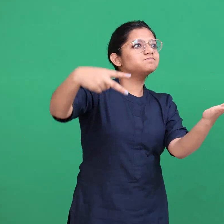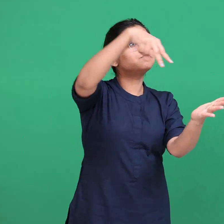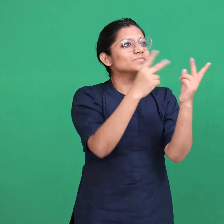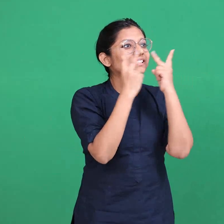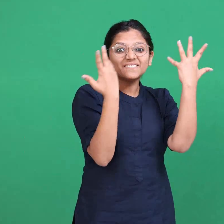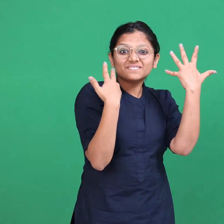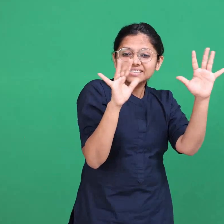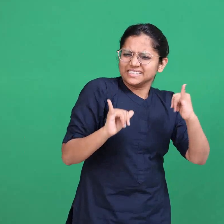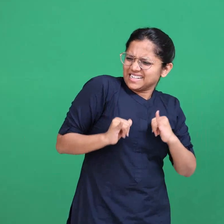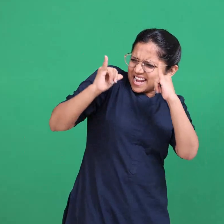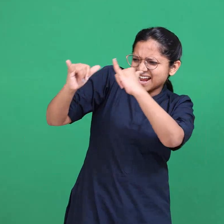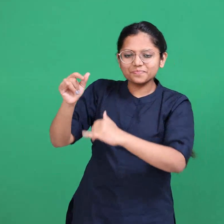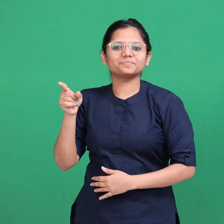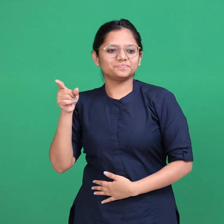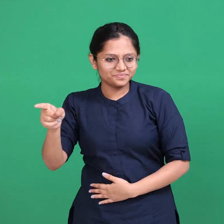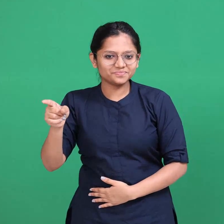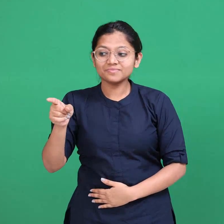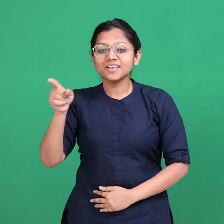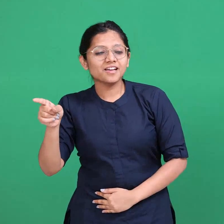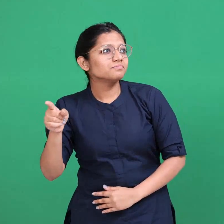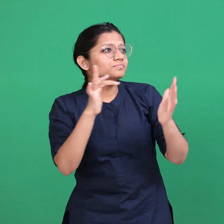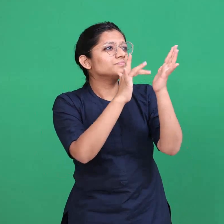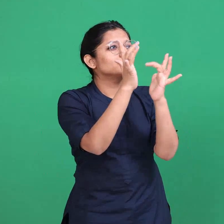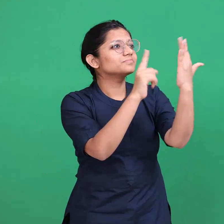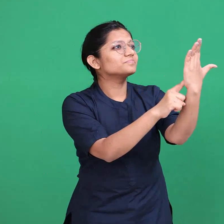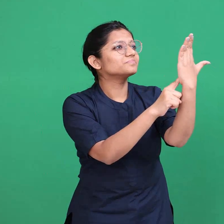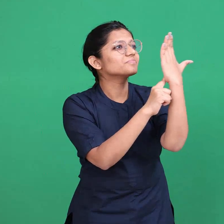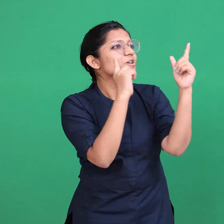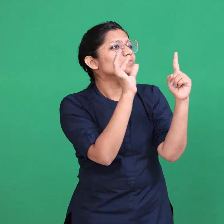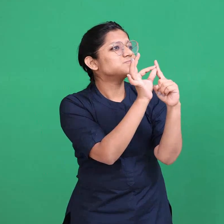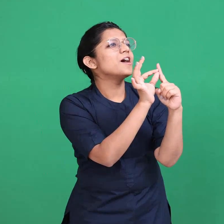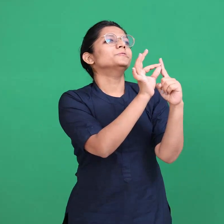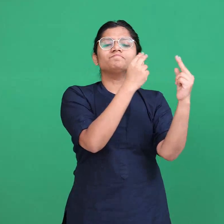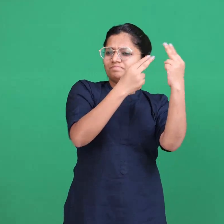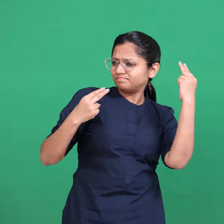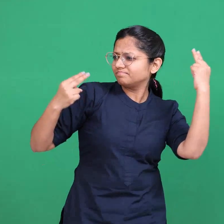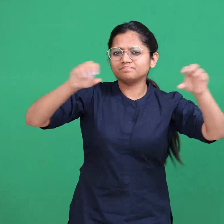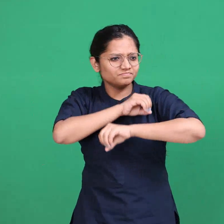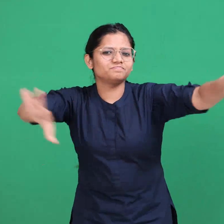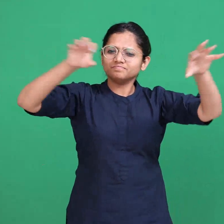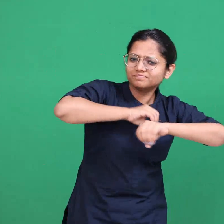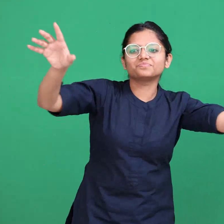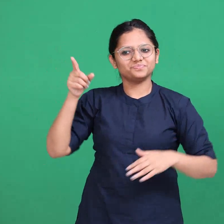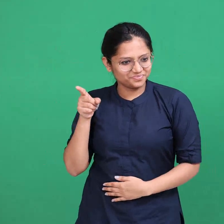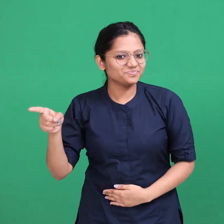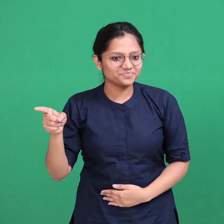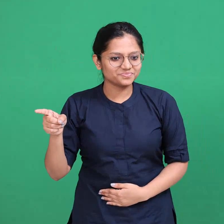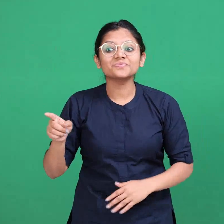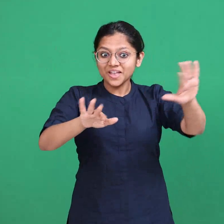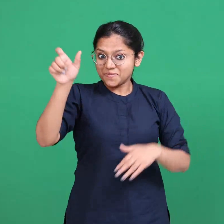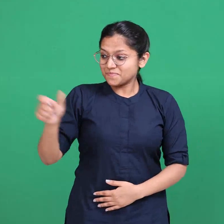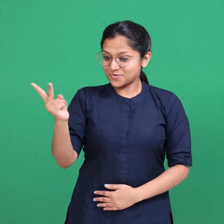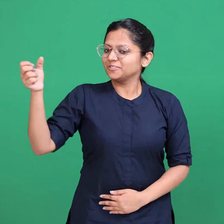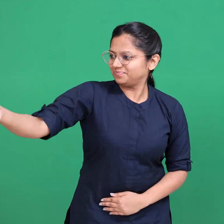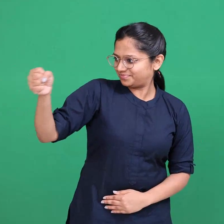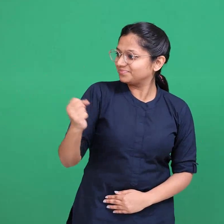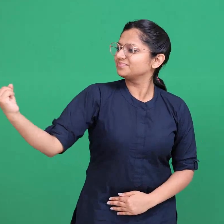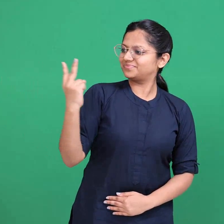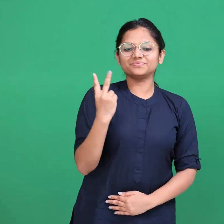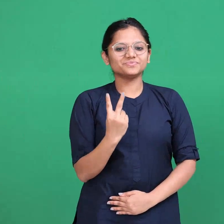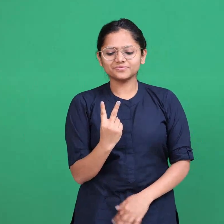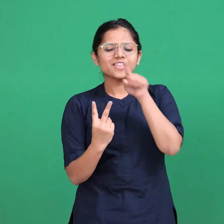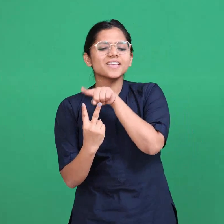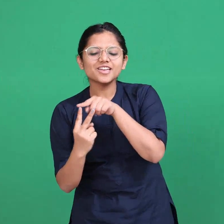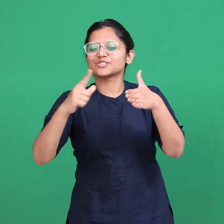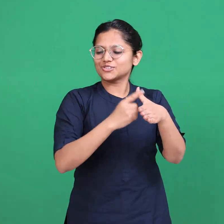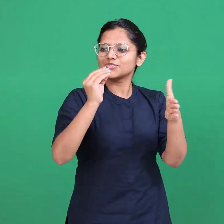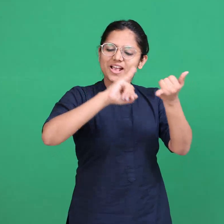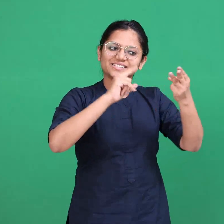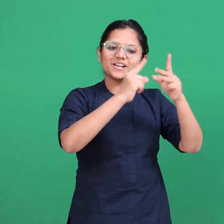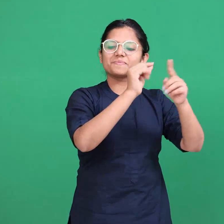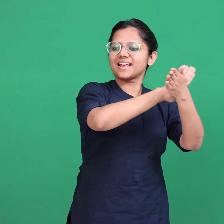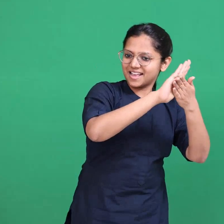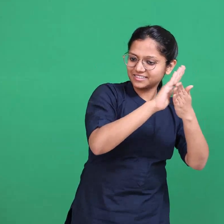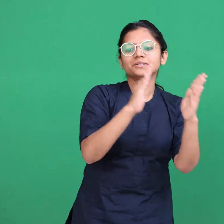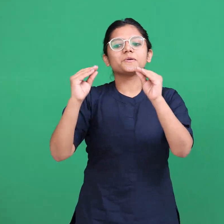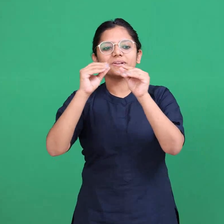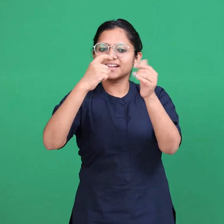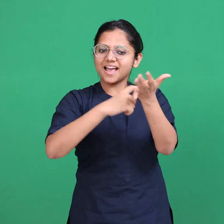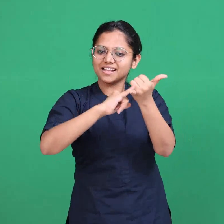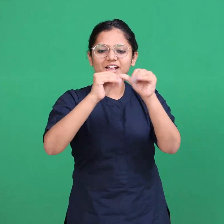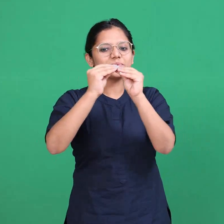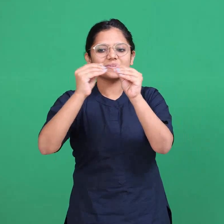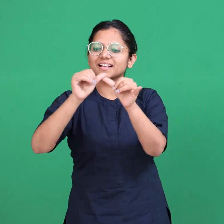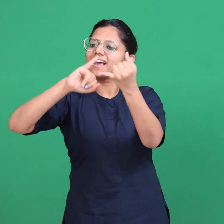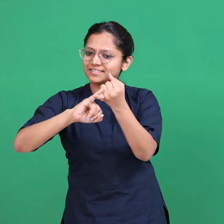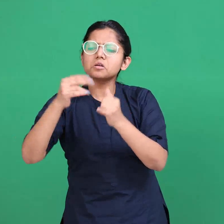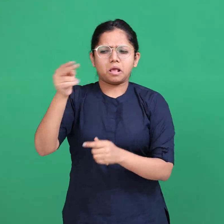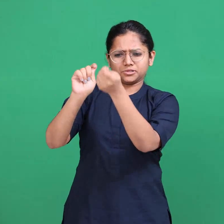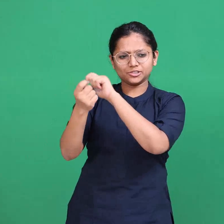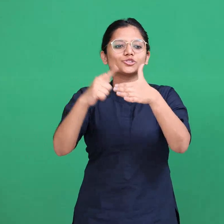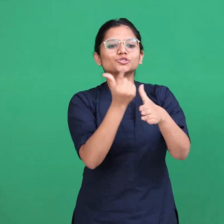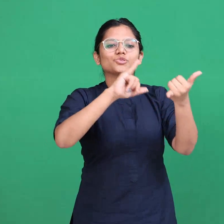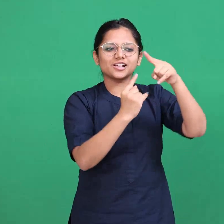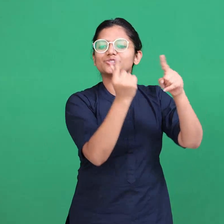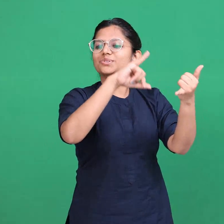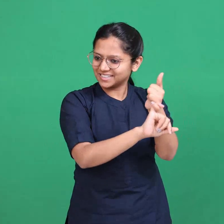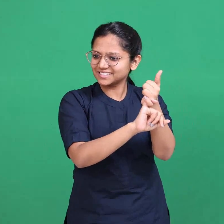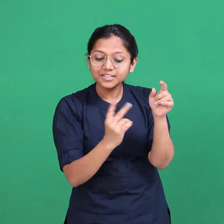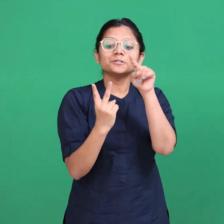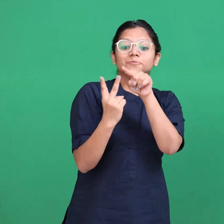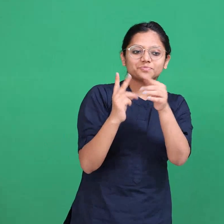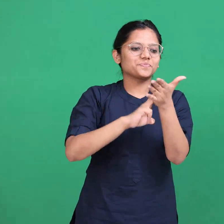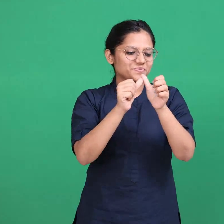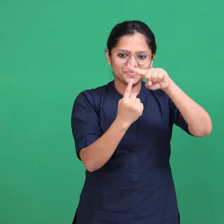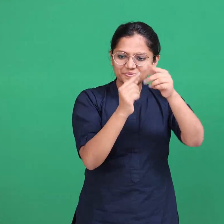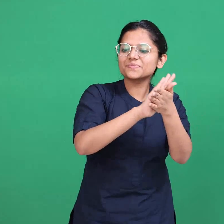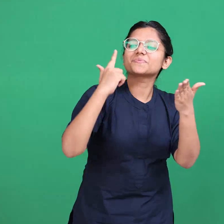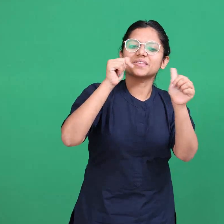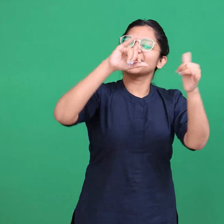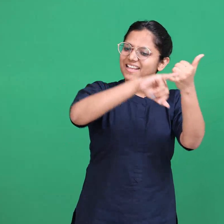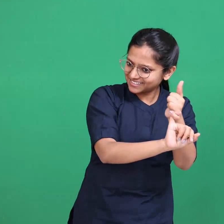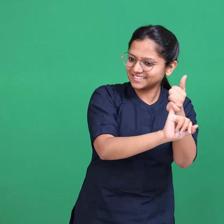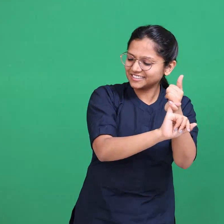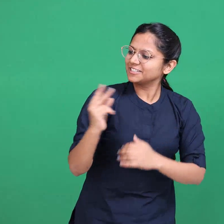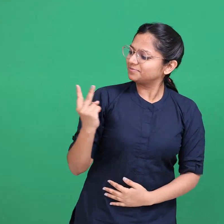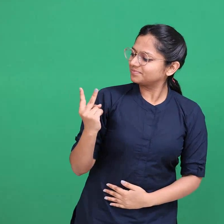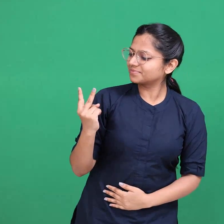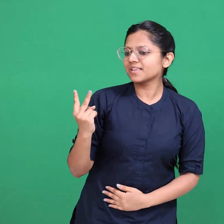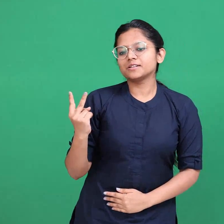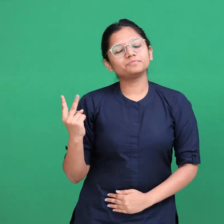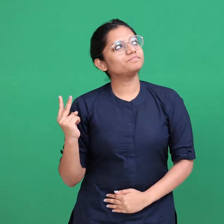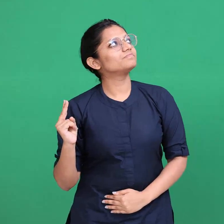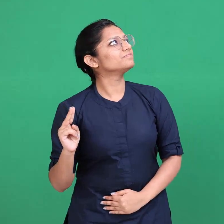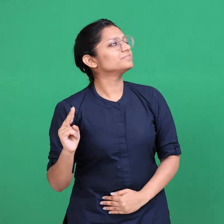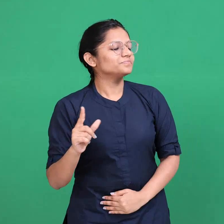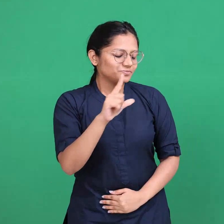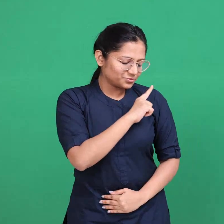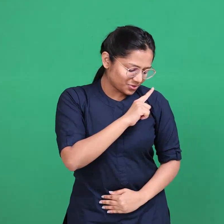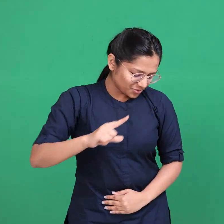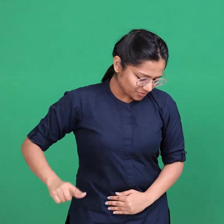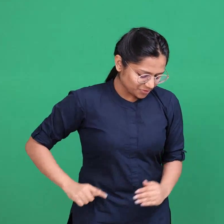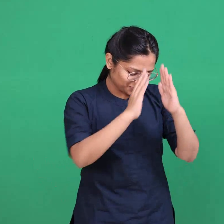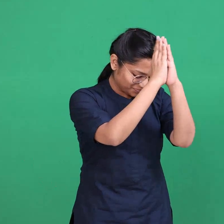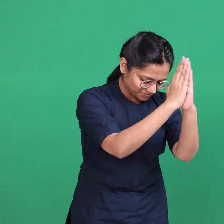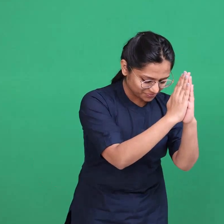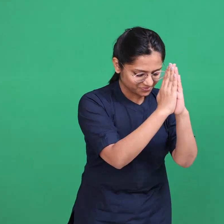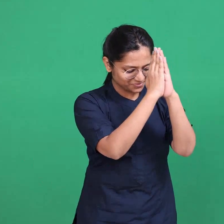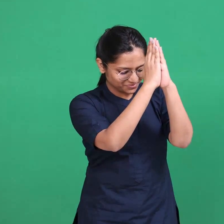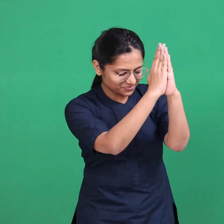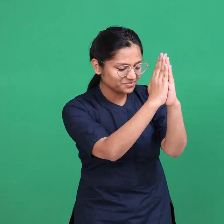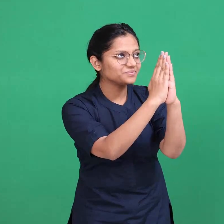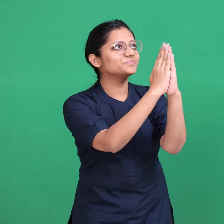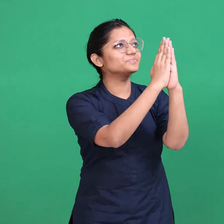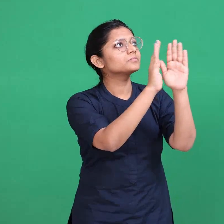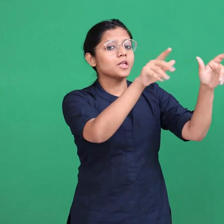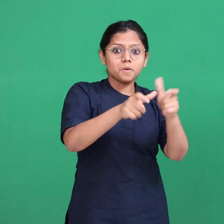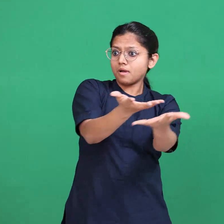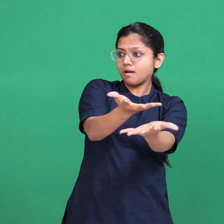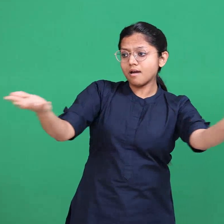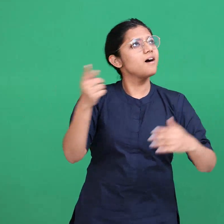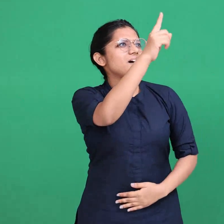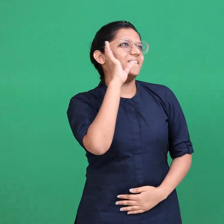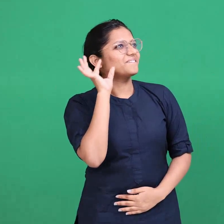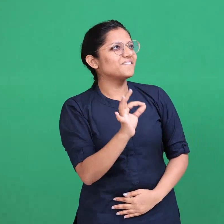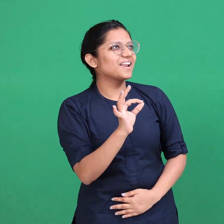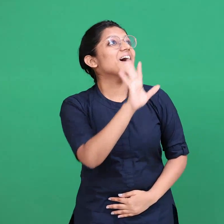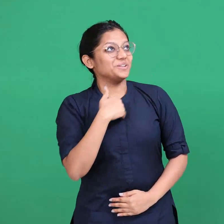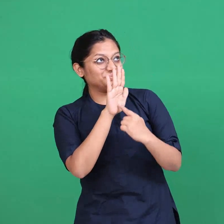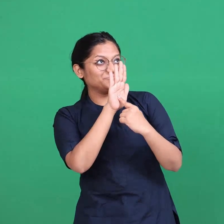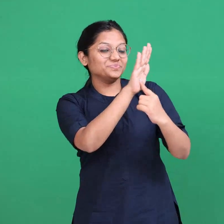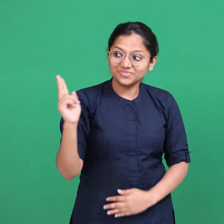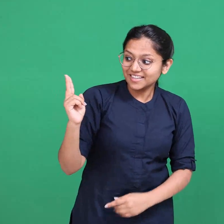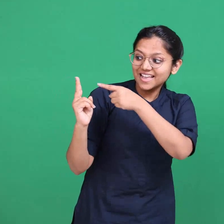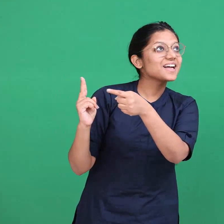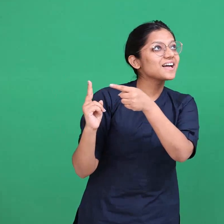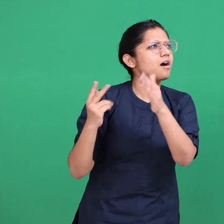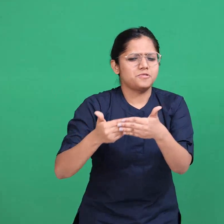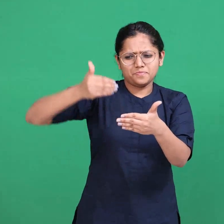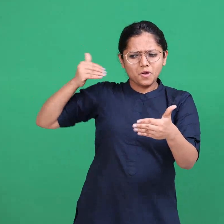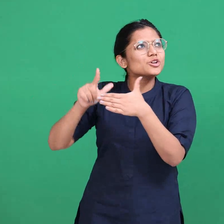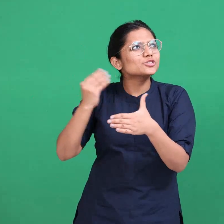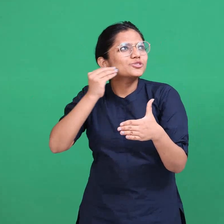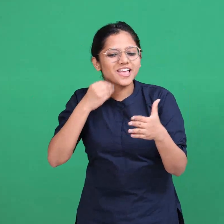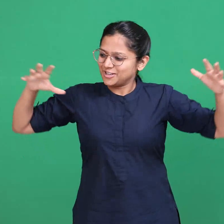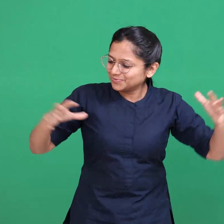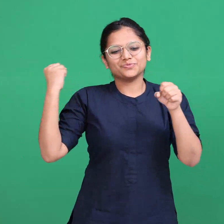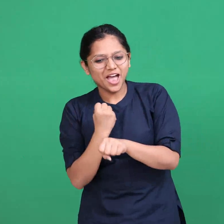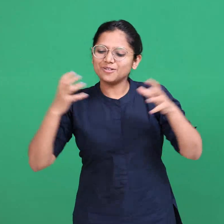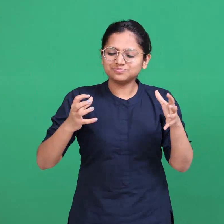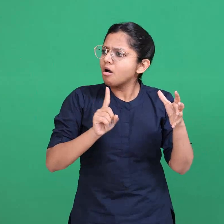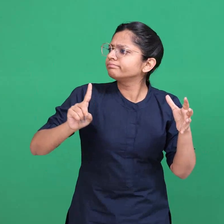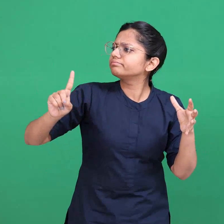For one of these must become a witness with us of His resurrection." So they proposed two men: Joseph called Barsabbas (also known as Justus) and Matthias. And they prayed, "Lord, You know everyone ' s heart.